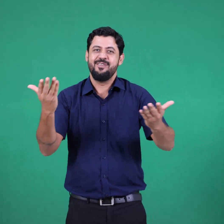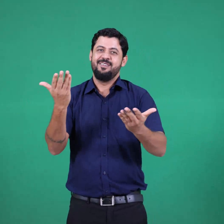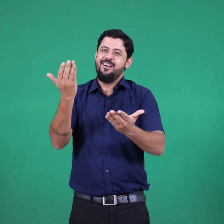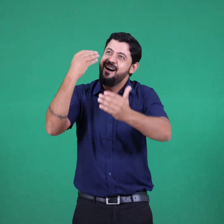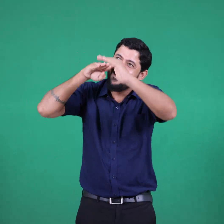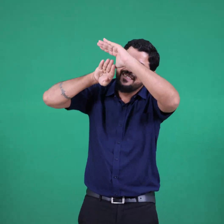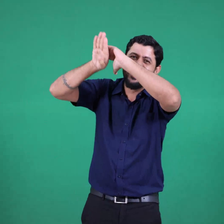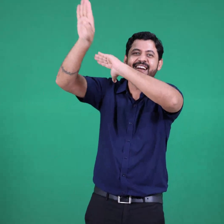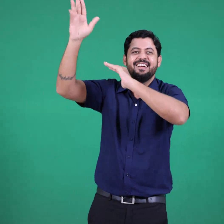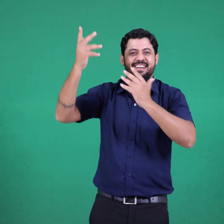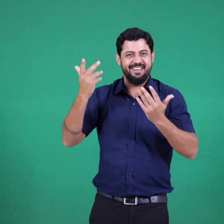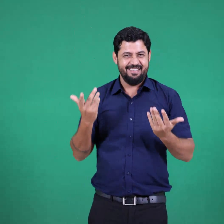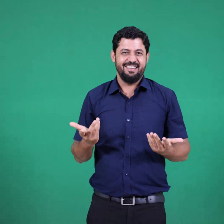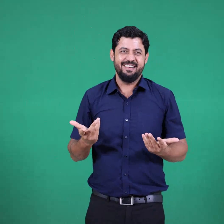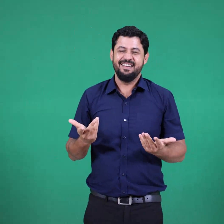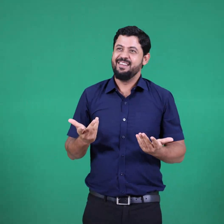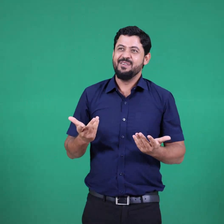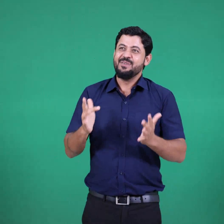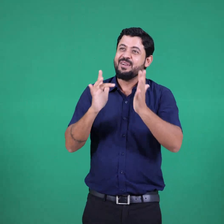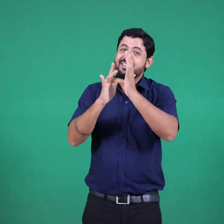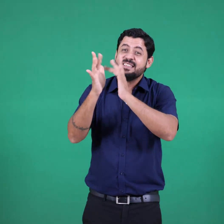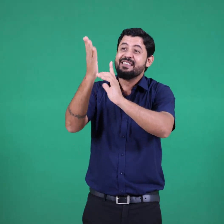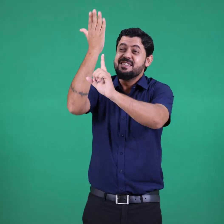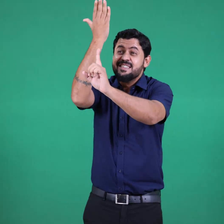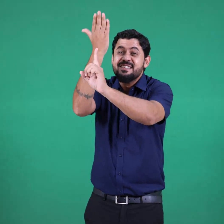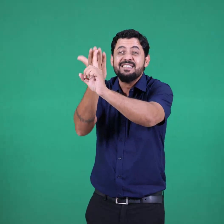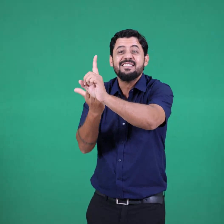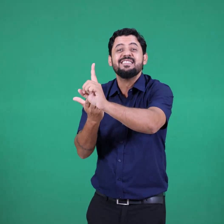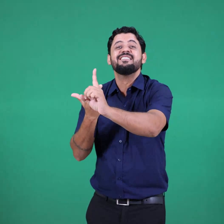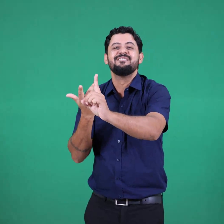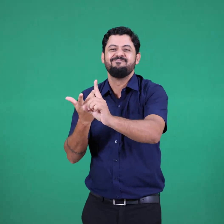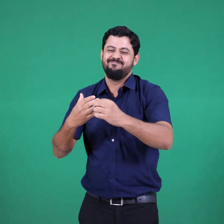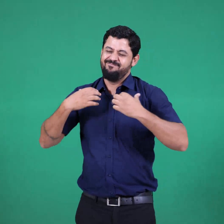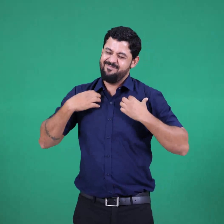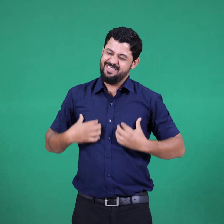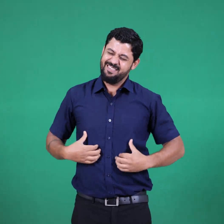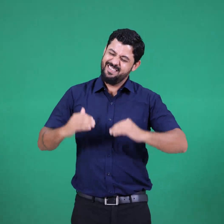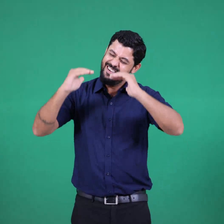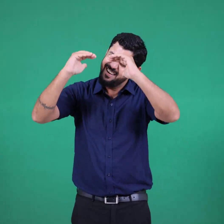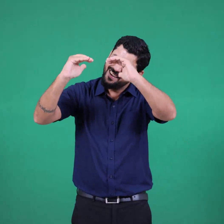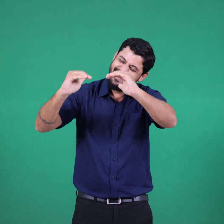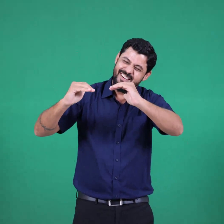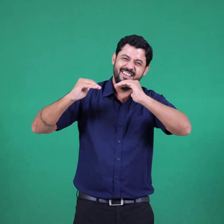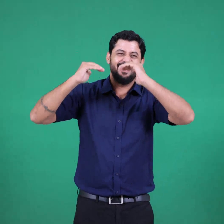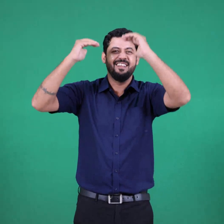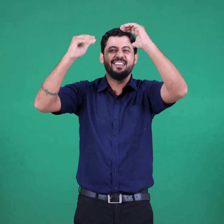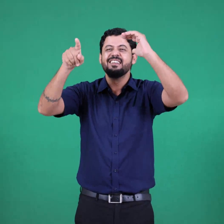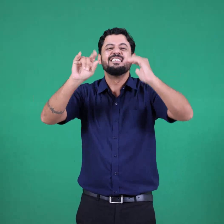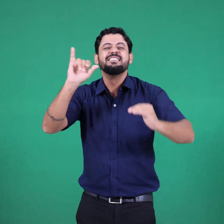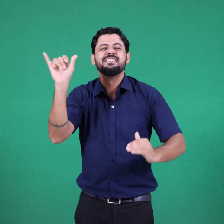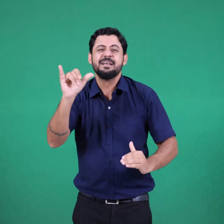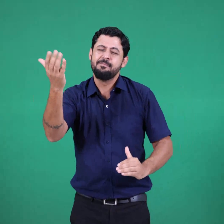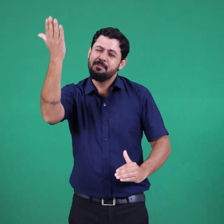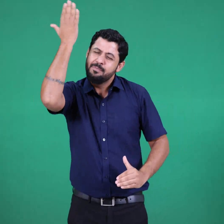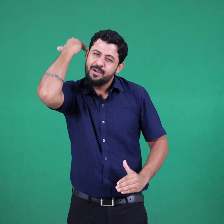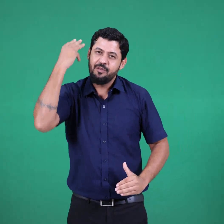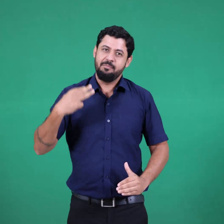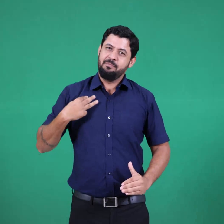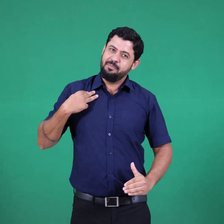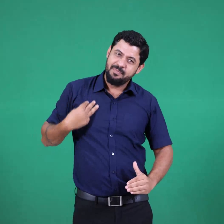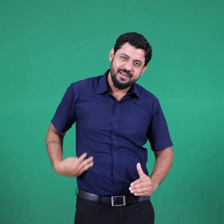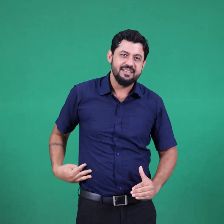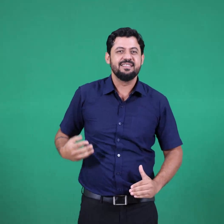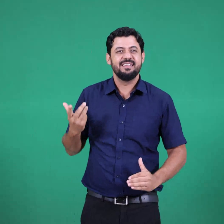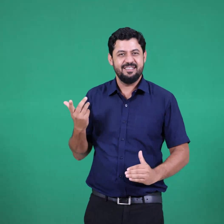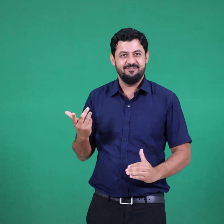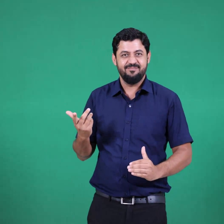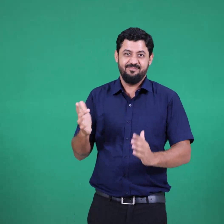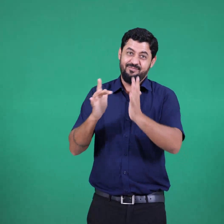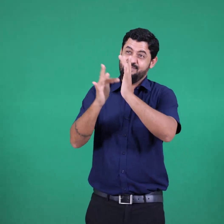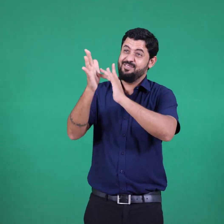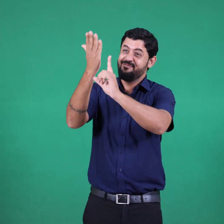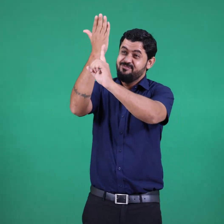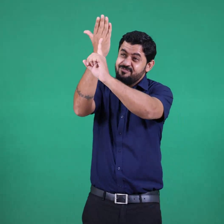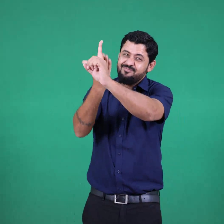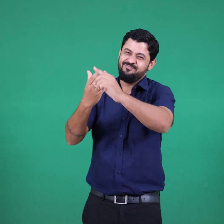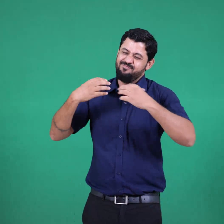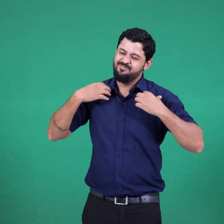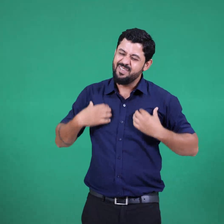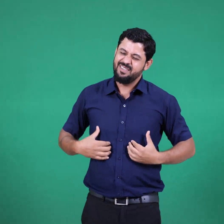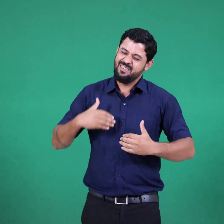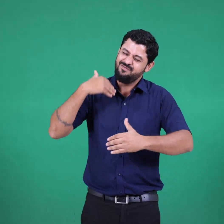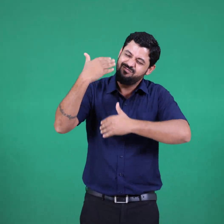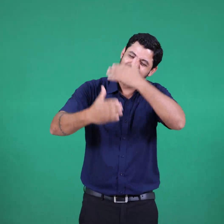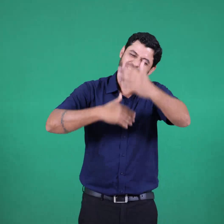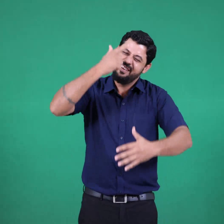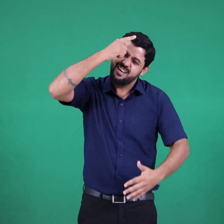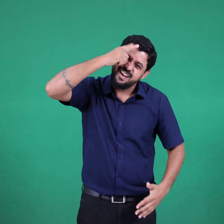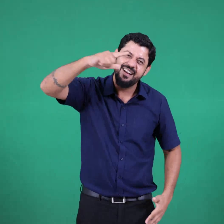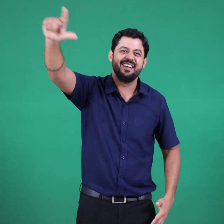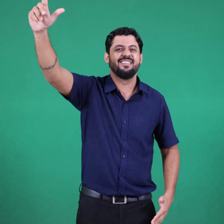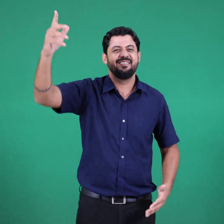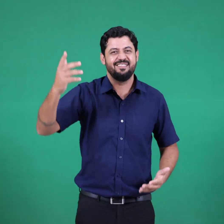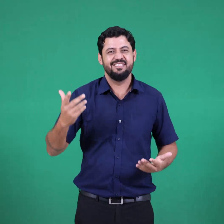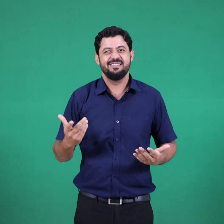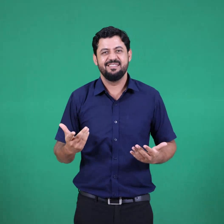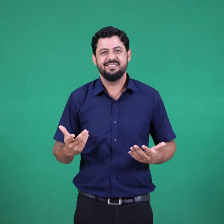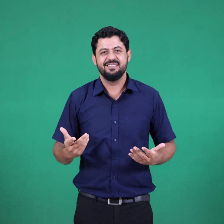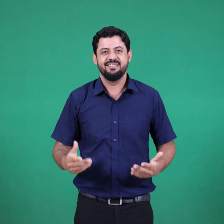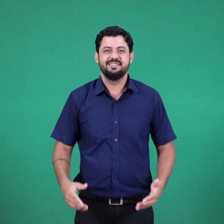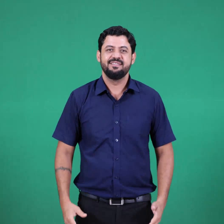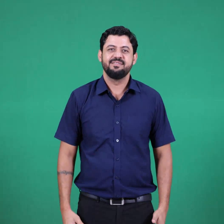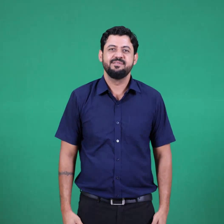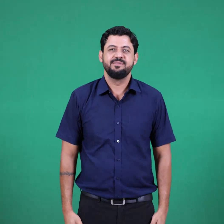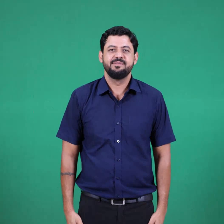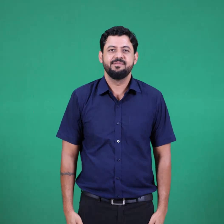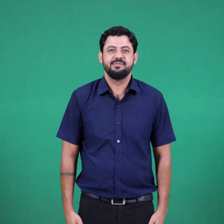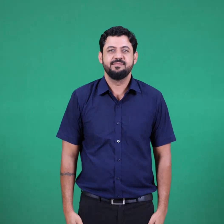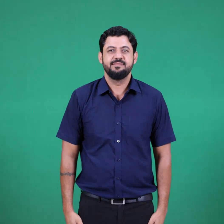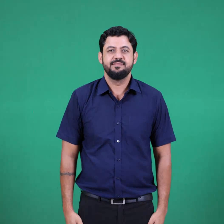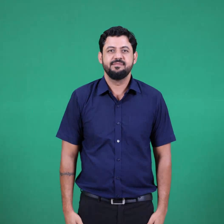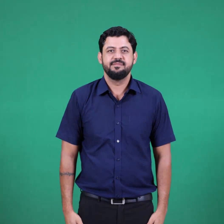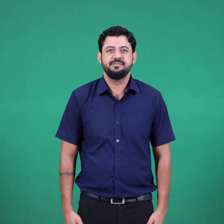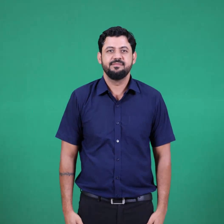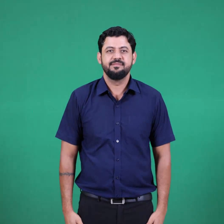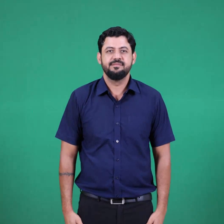He has become a high priest forever in the order of Melchizedek.